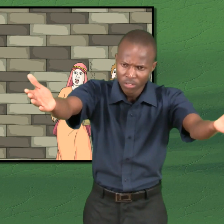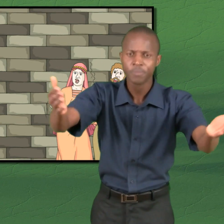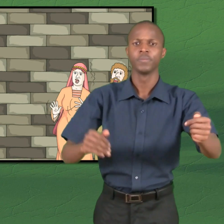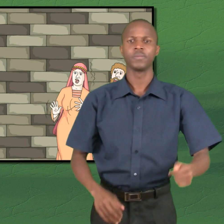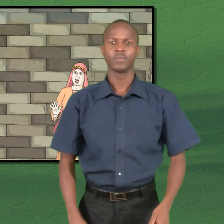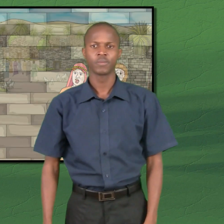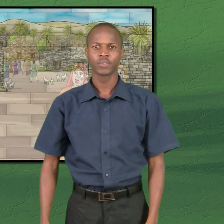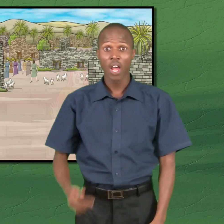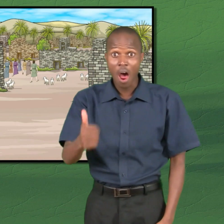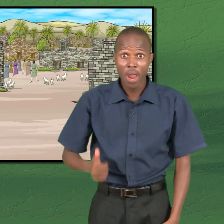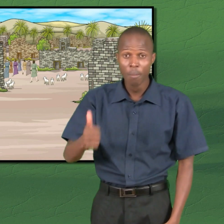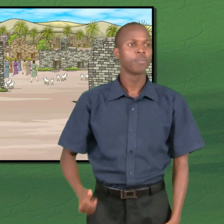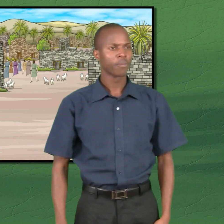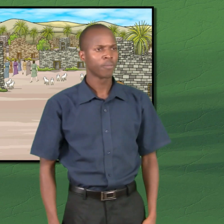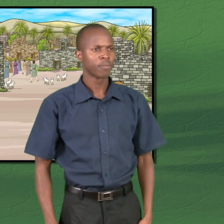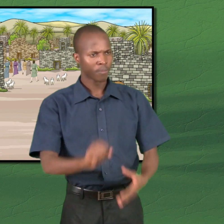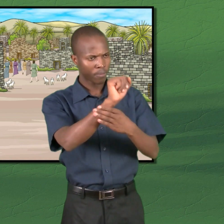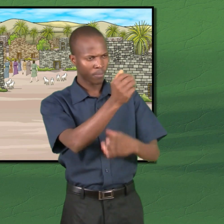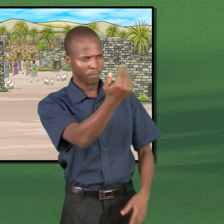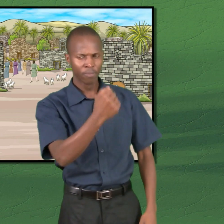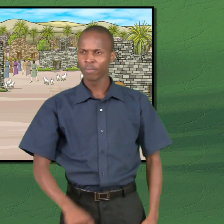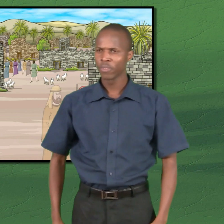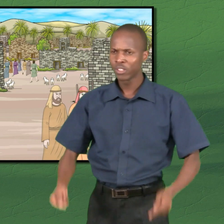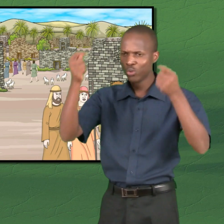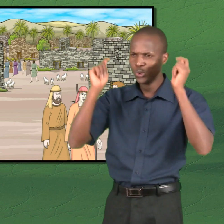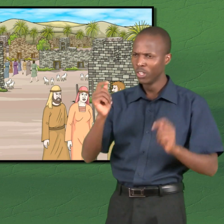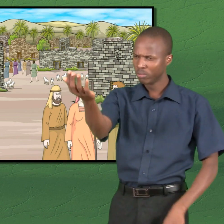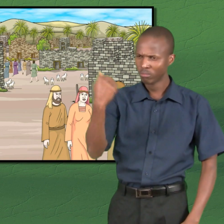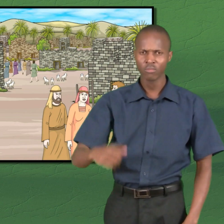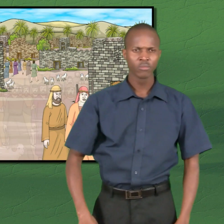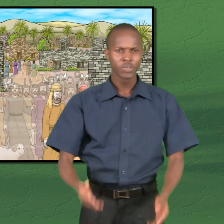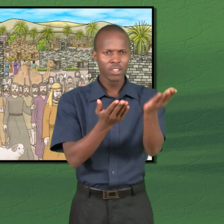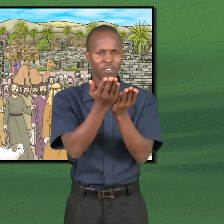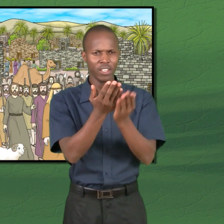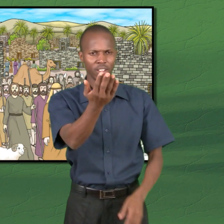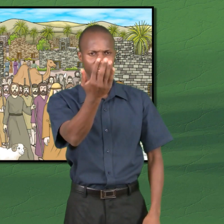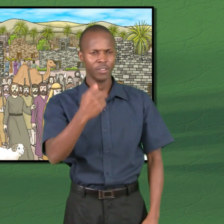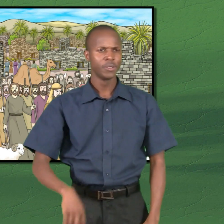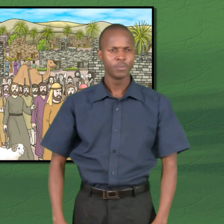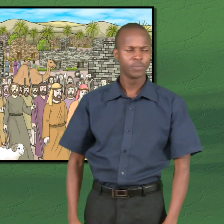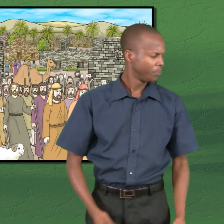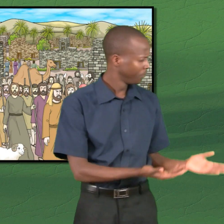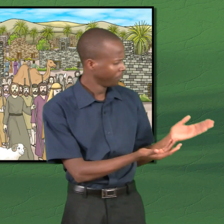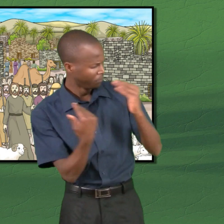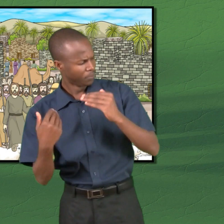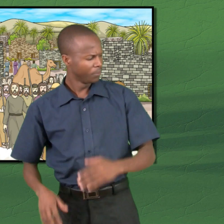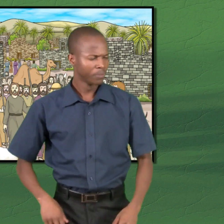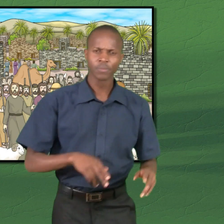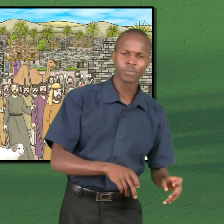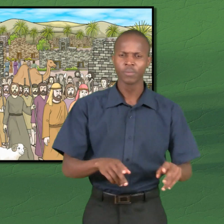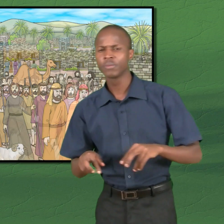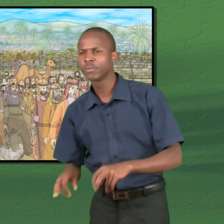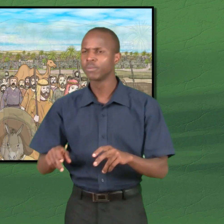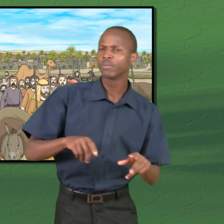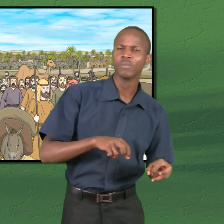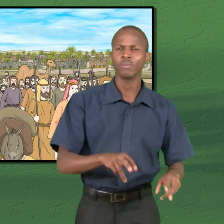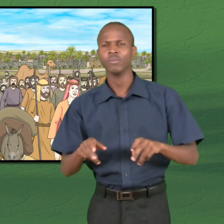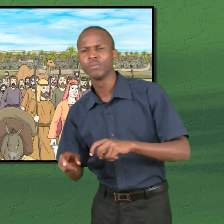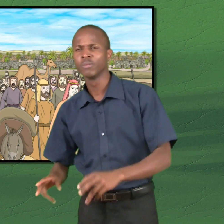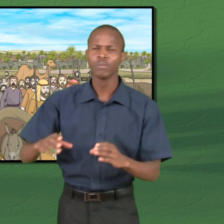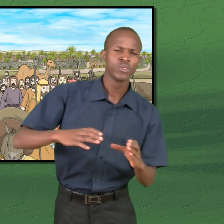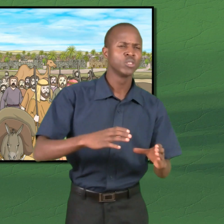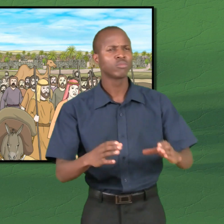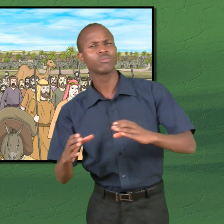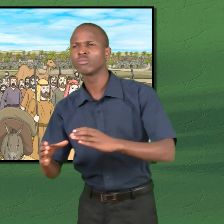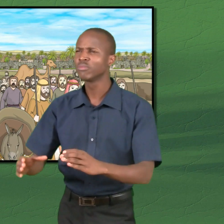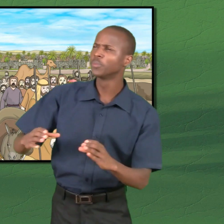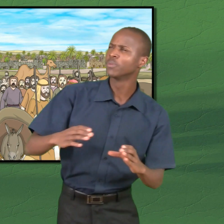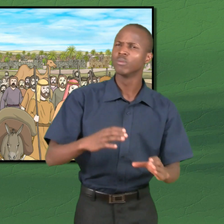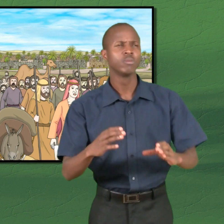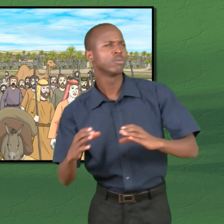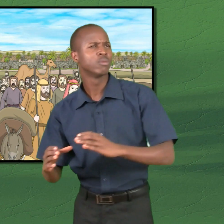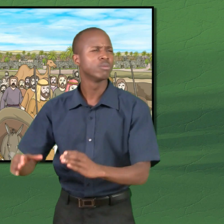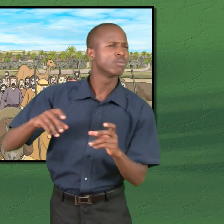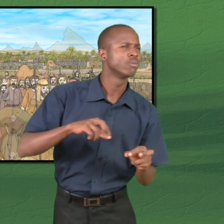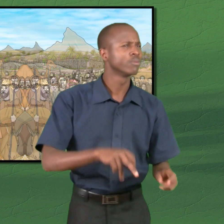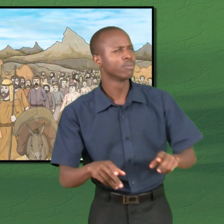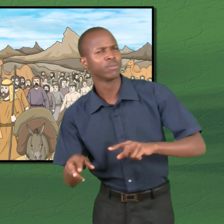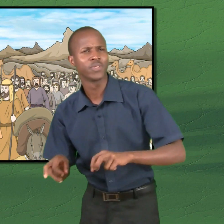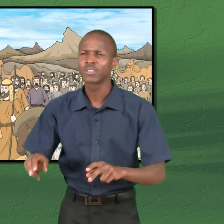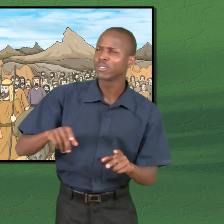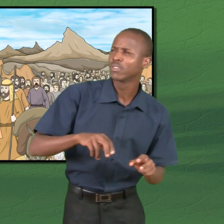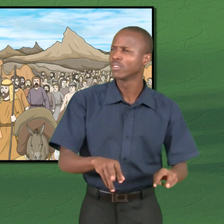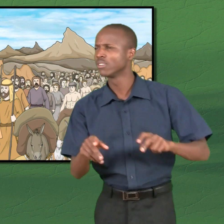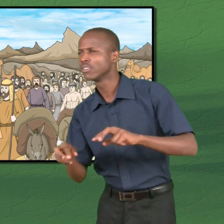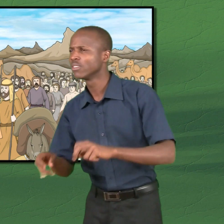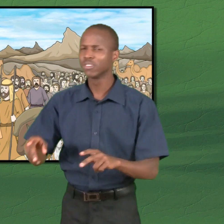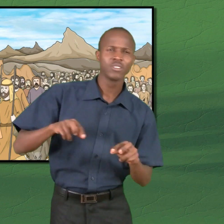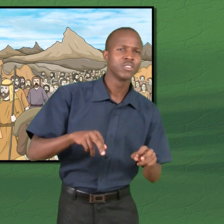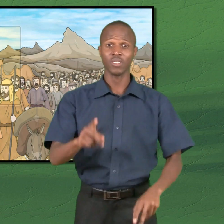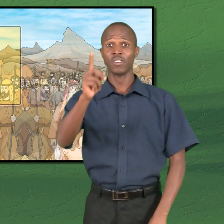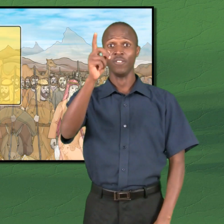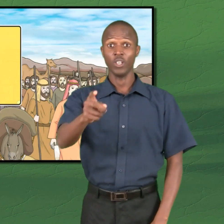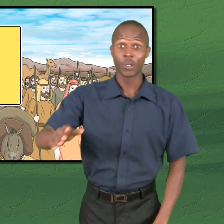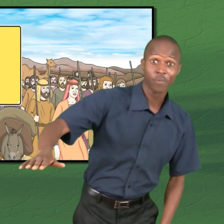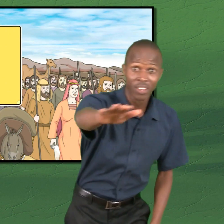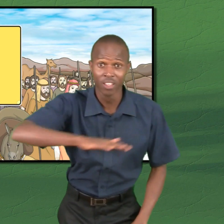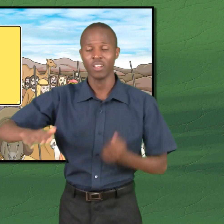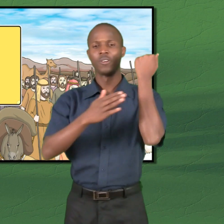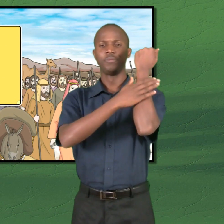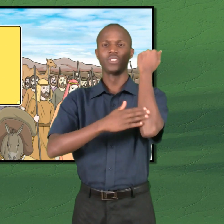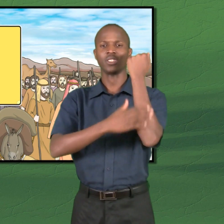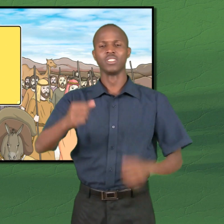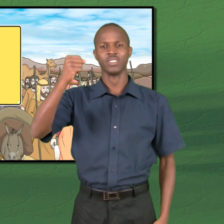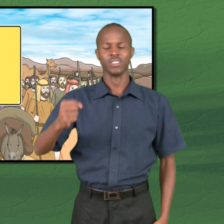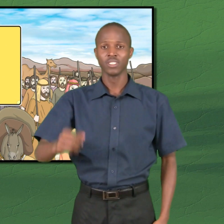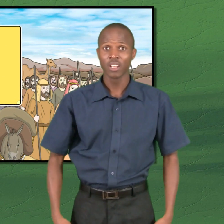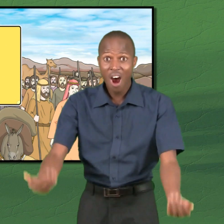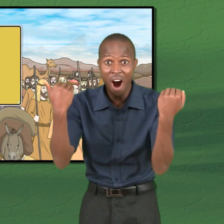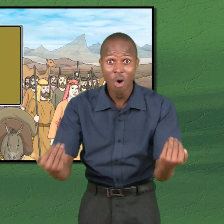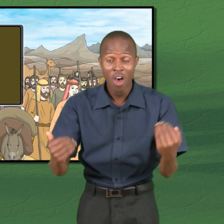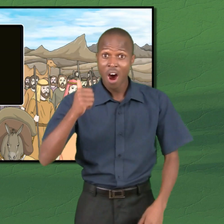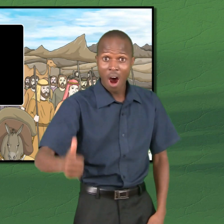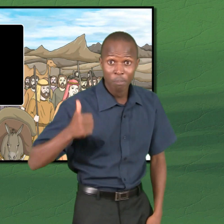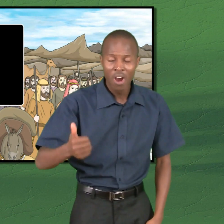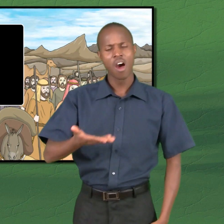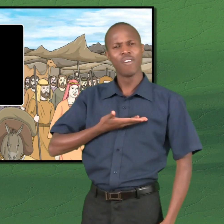So Abram went up out of Egypt into the Negev—he and his wife and all his possessions—and Lot was with him.